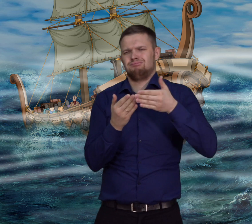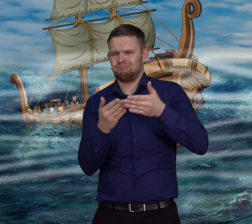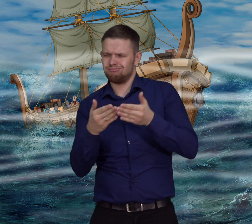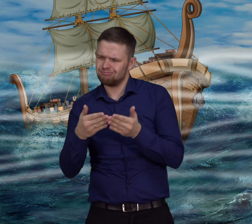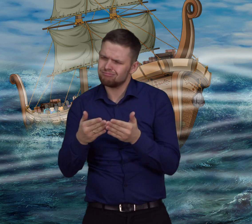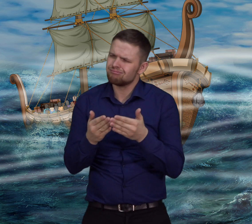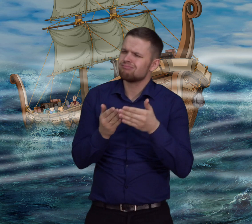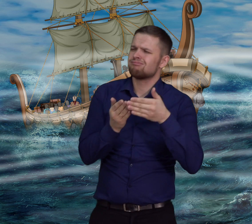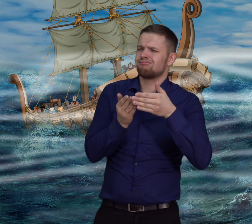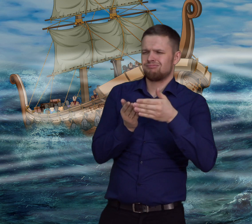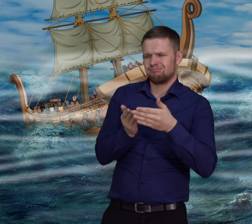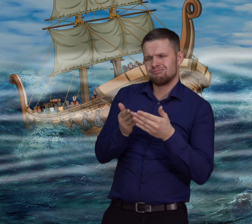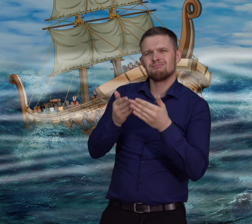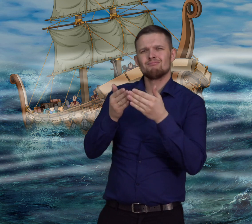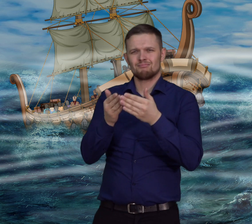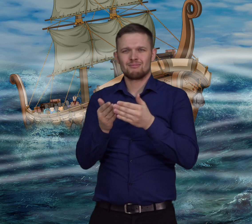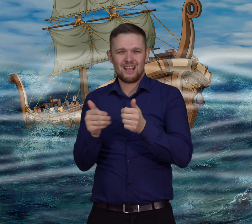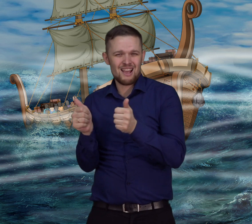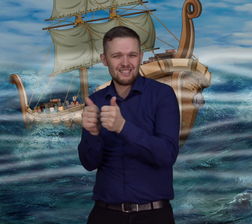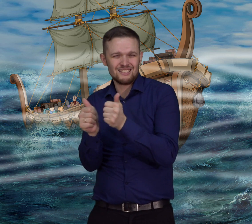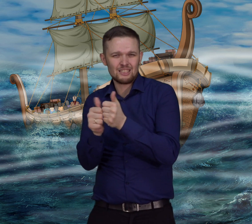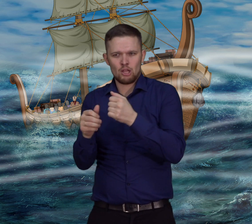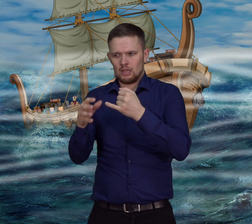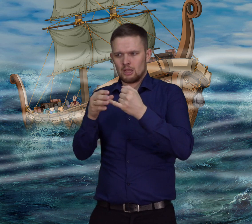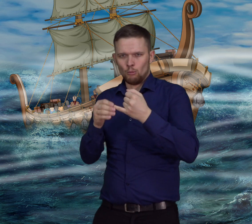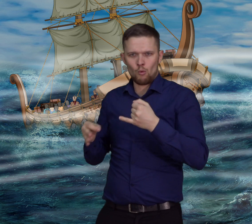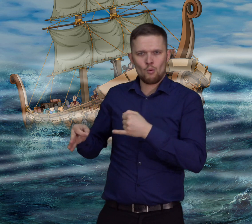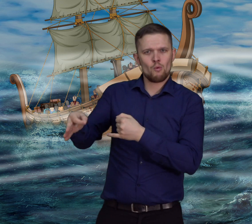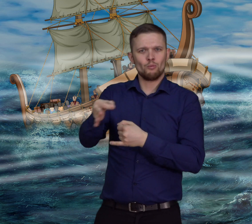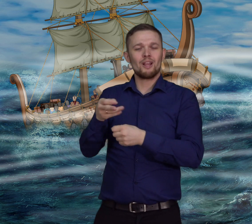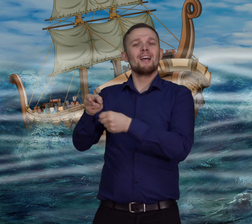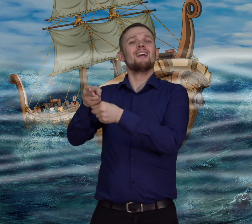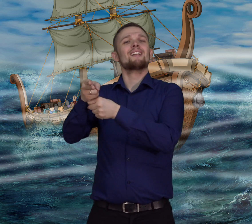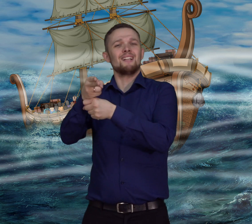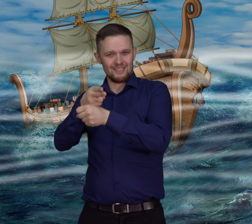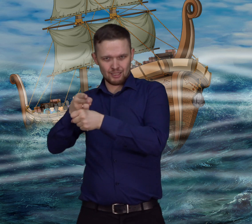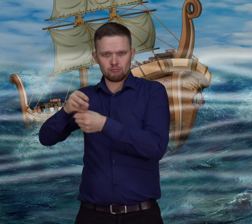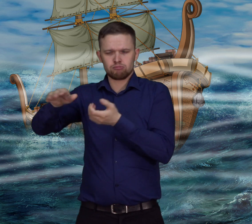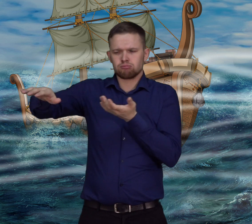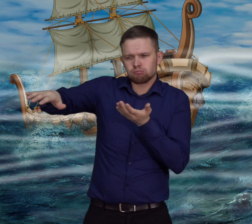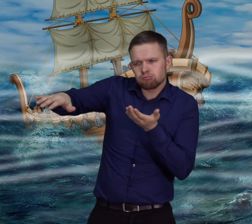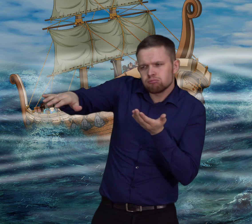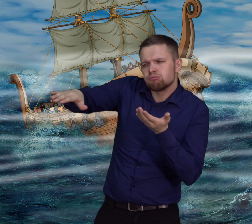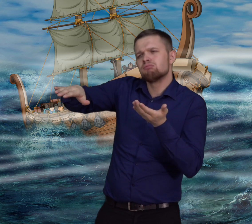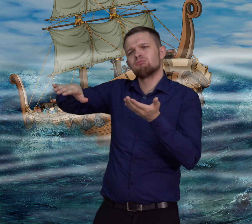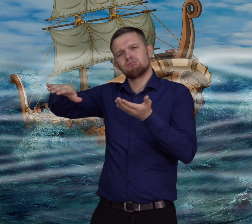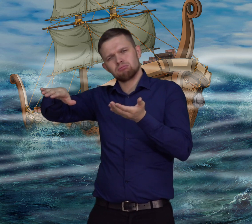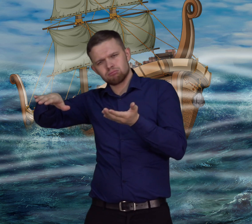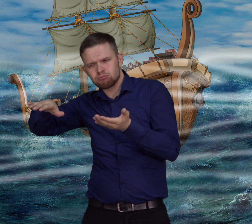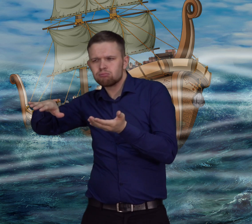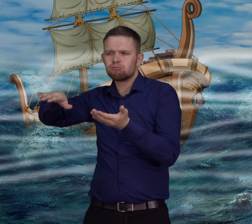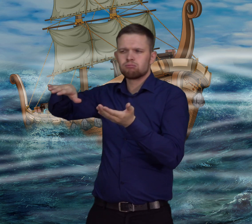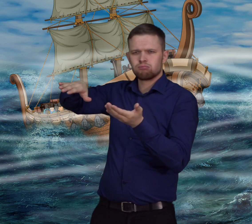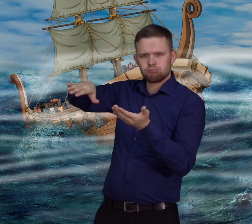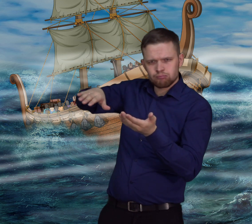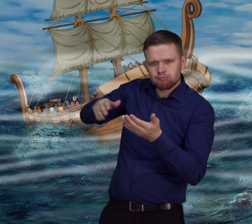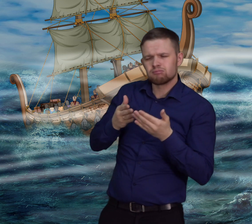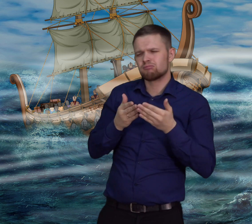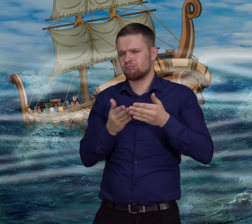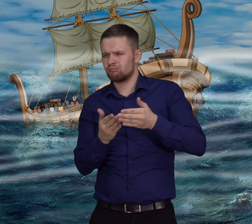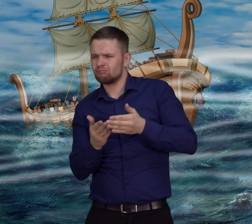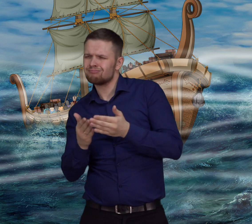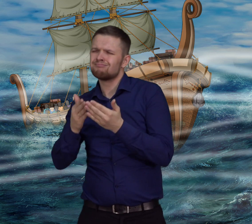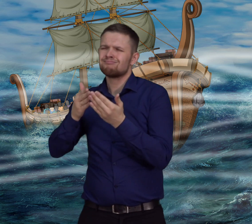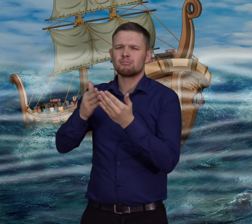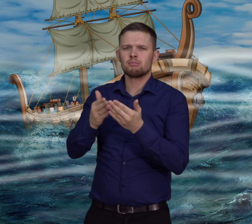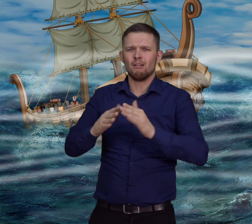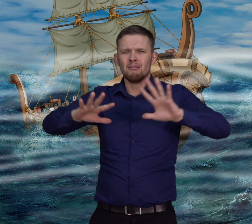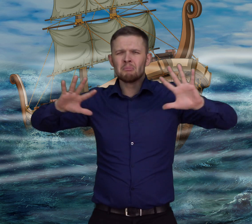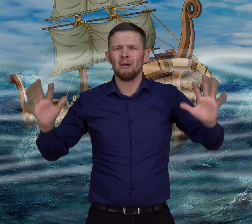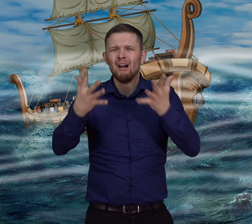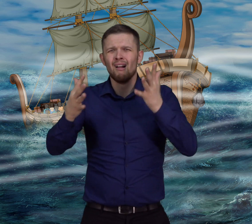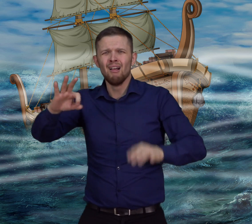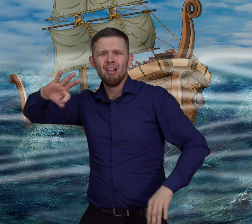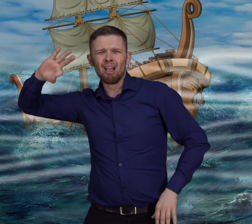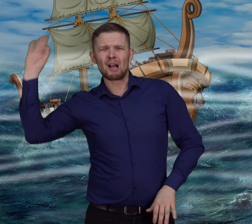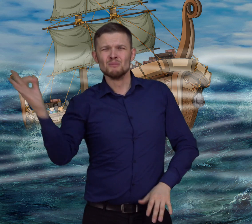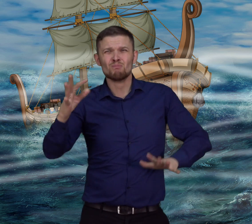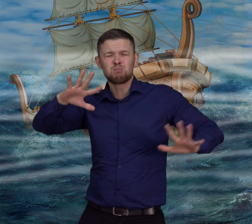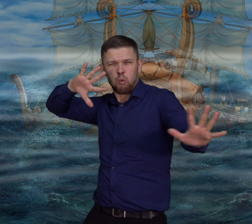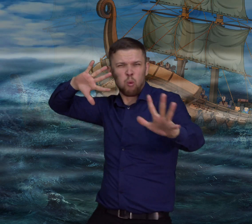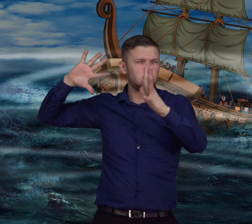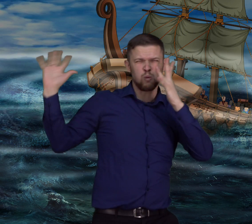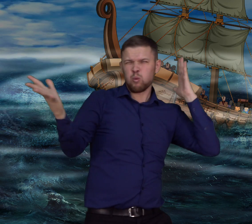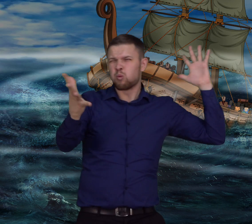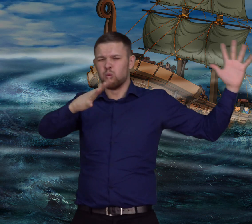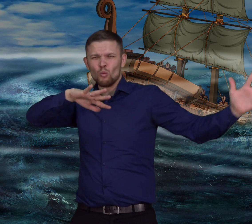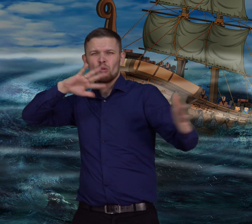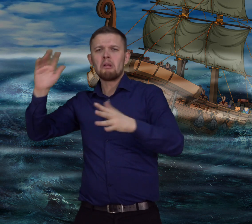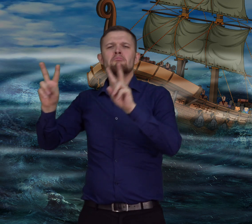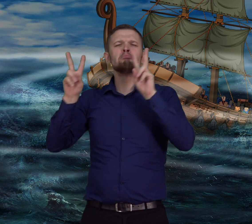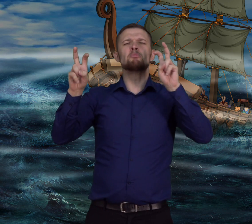So they weighed anchor and sailed along, hugging the coast of Crete.